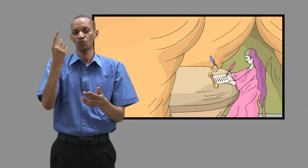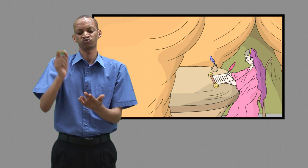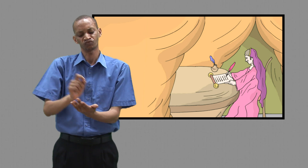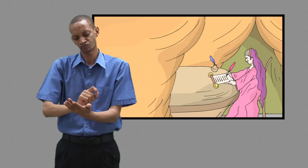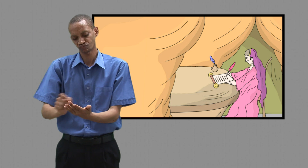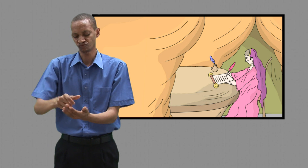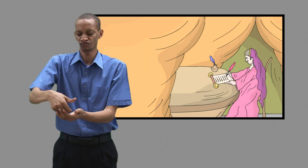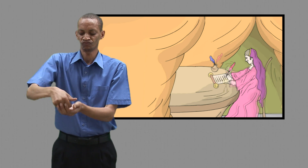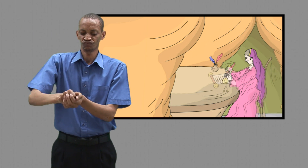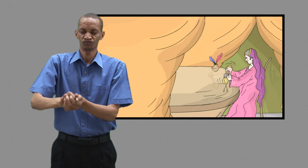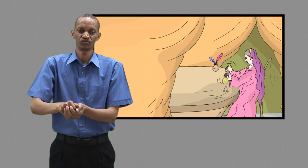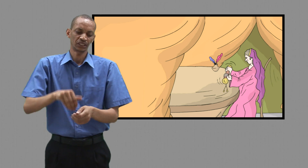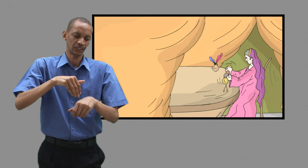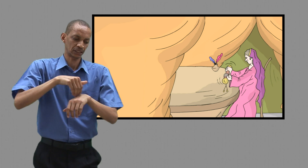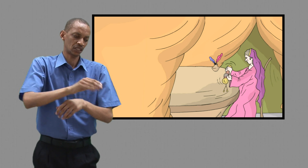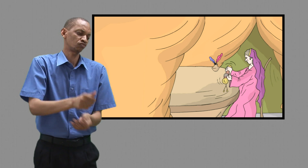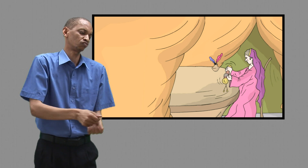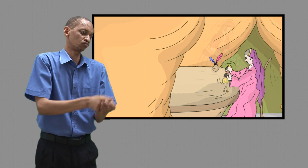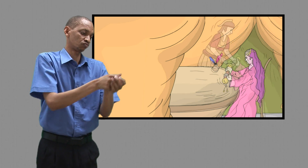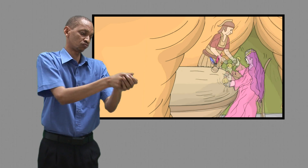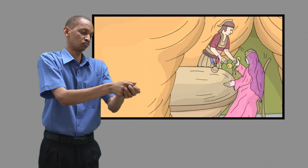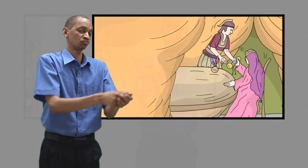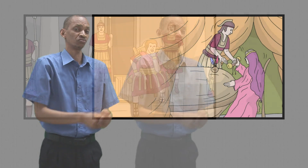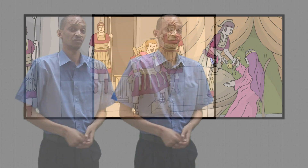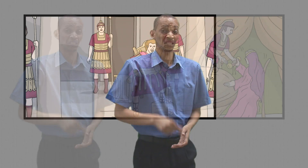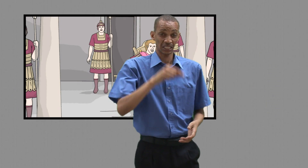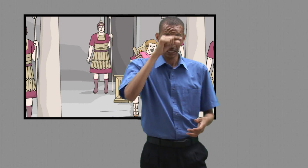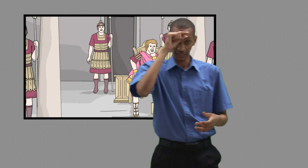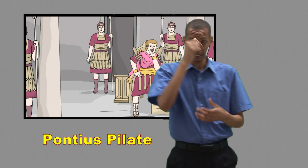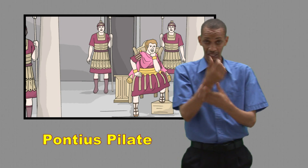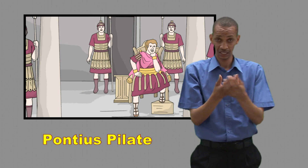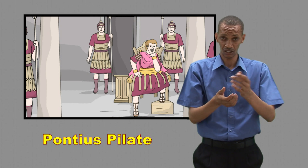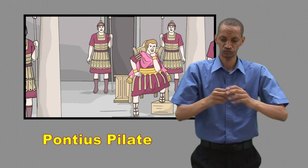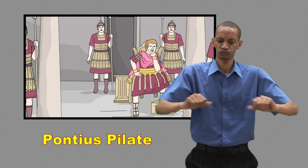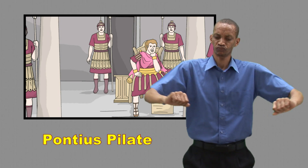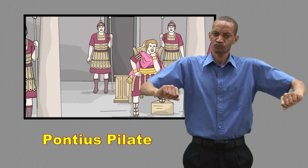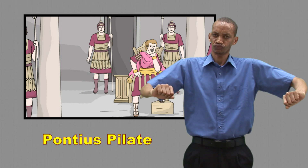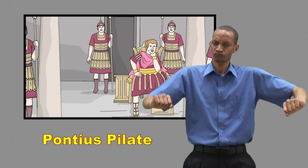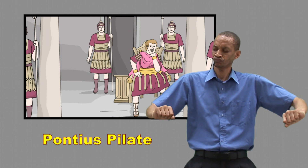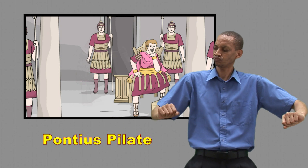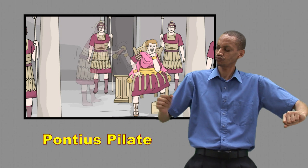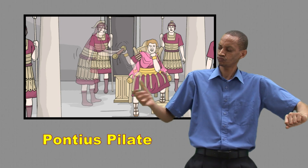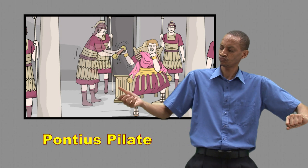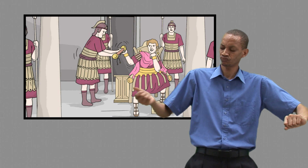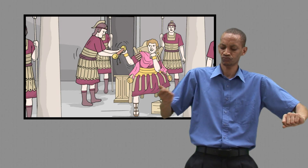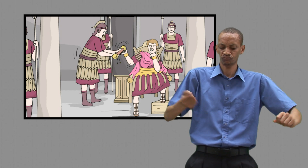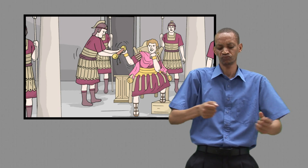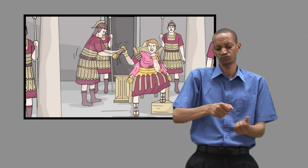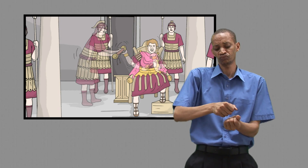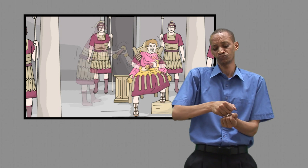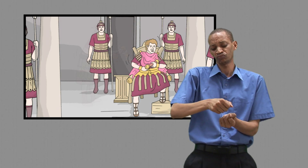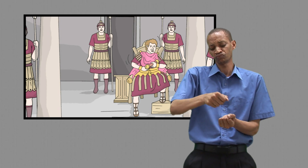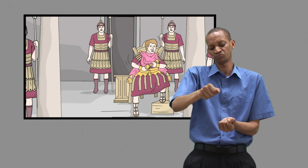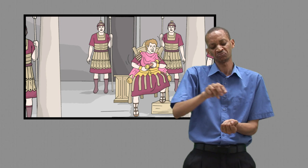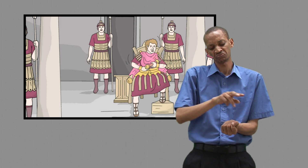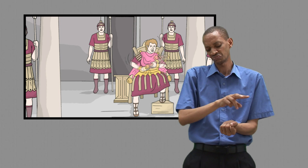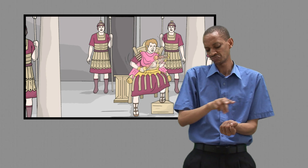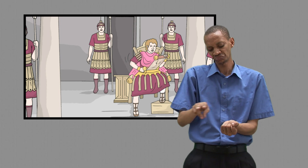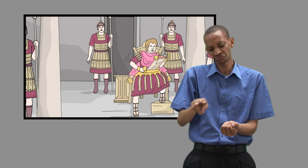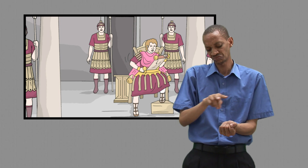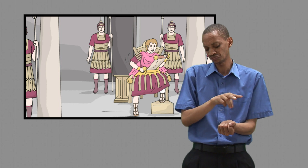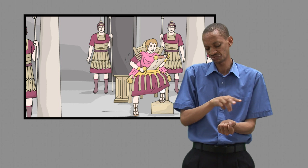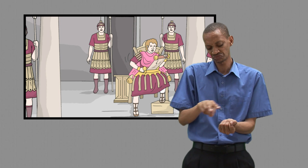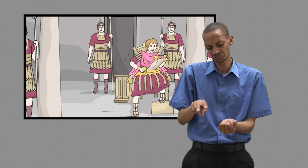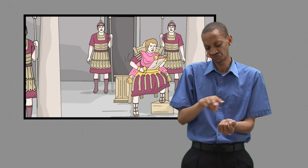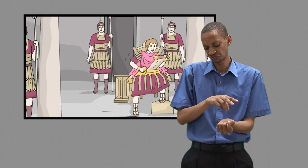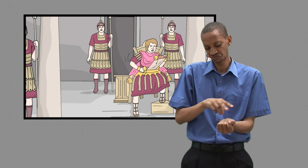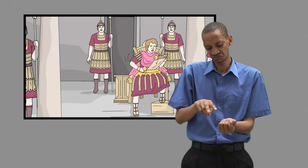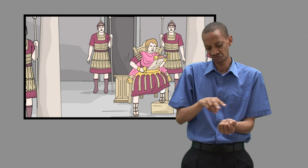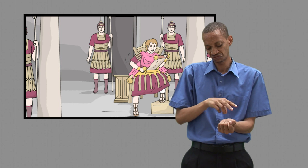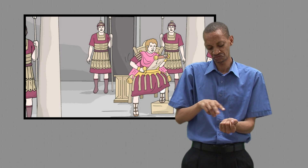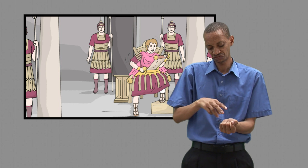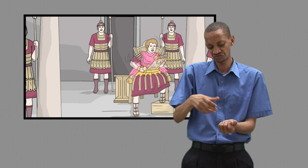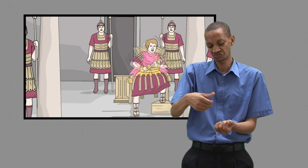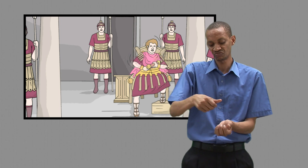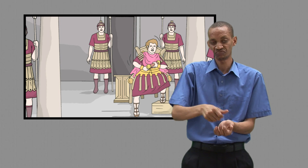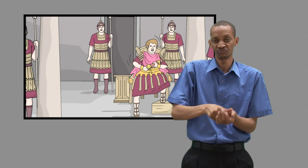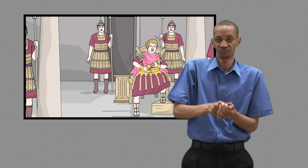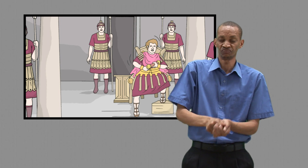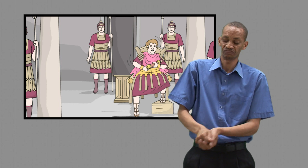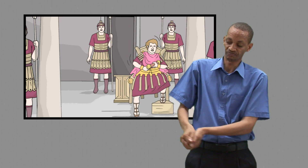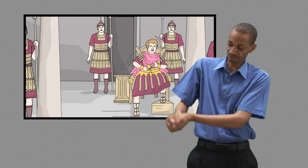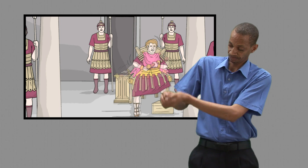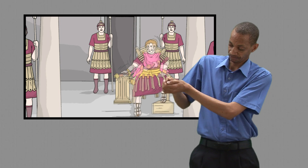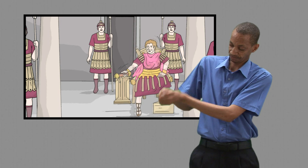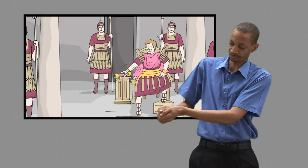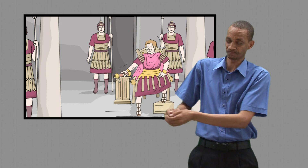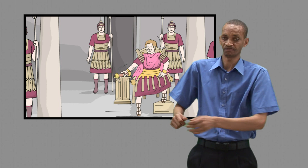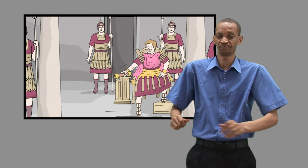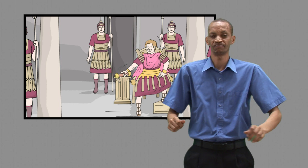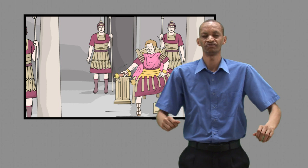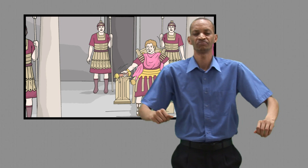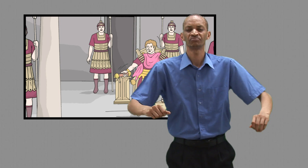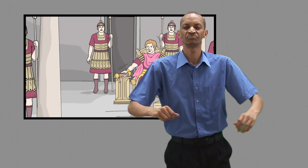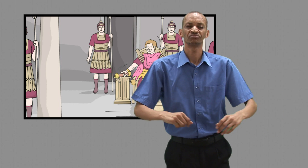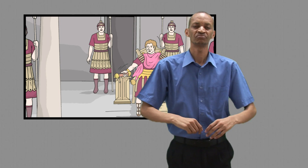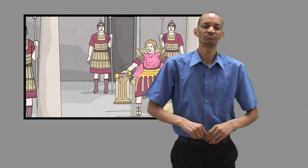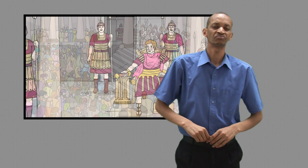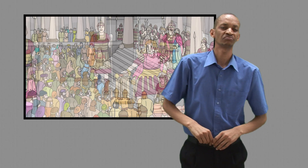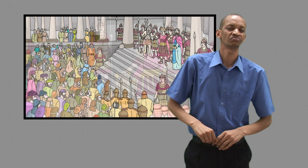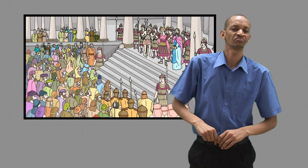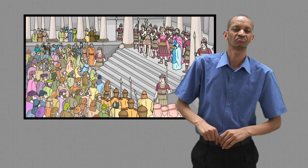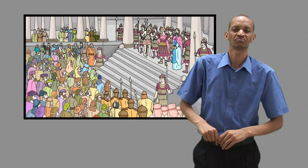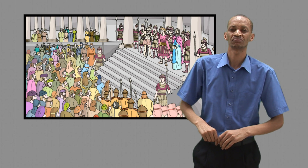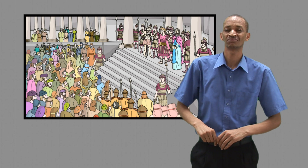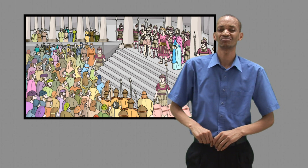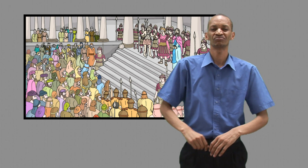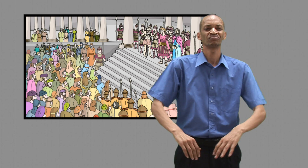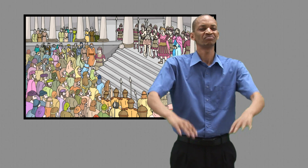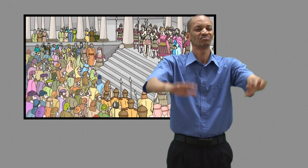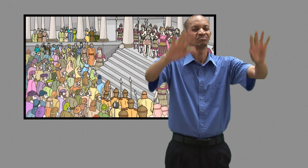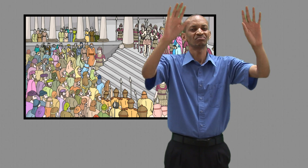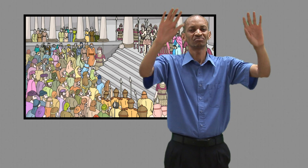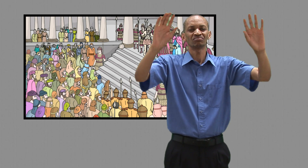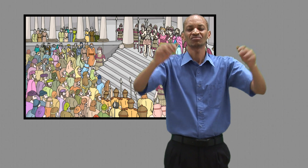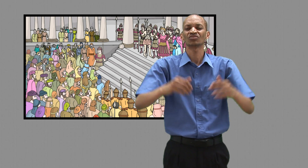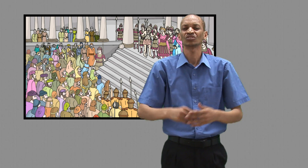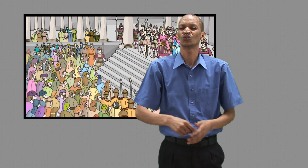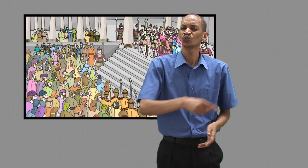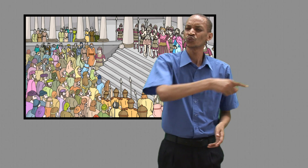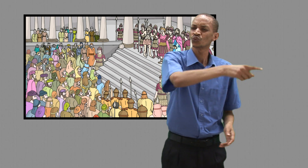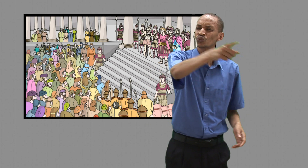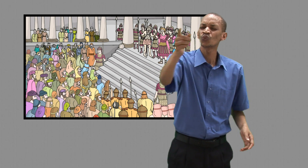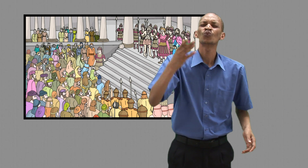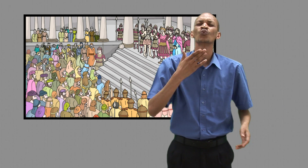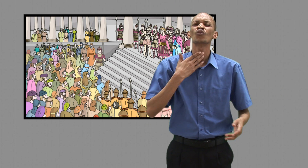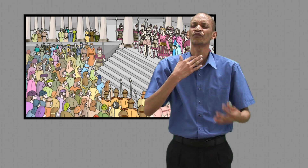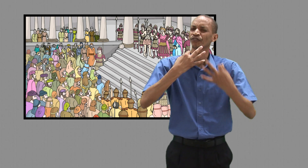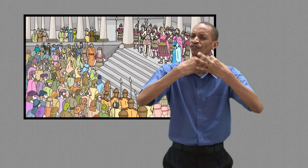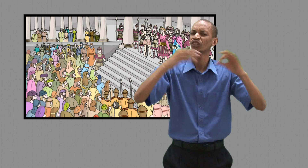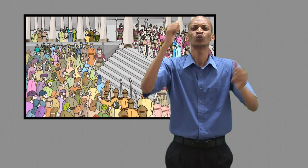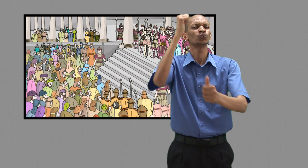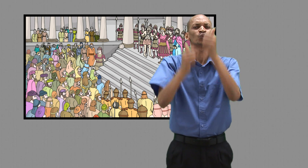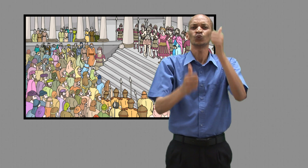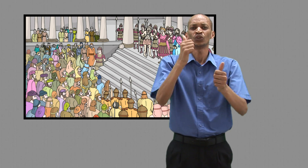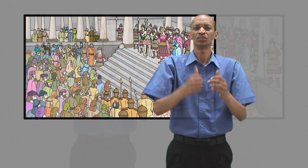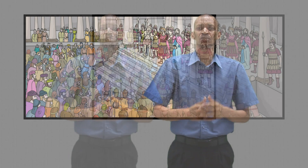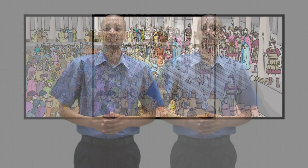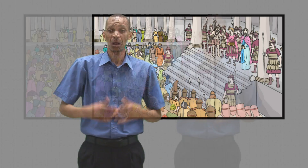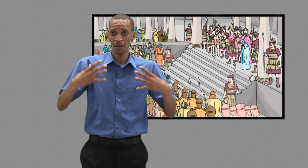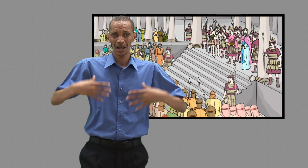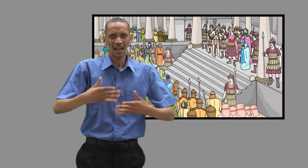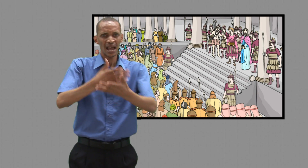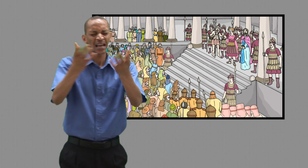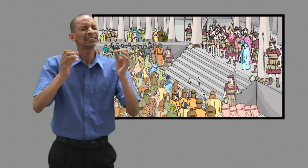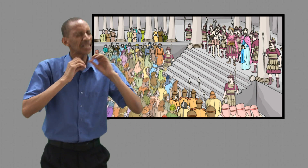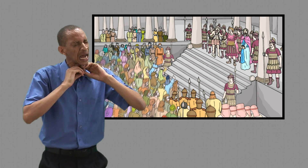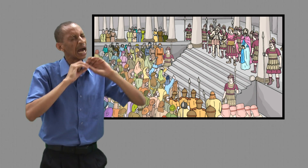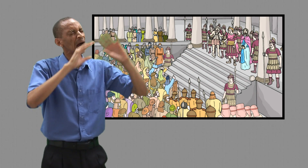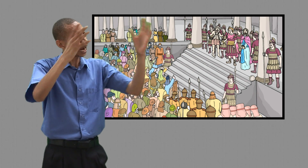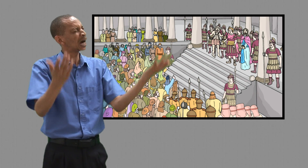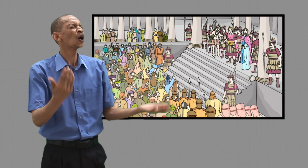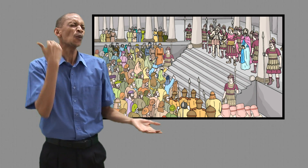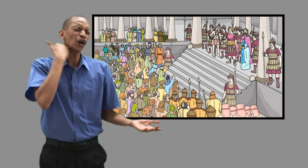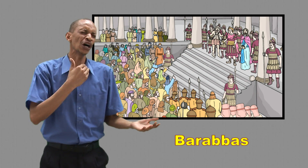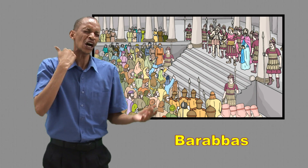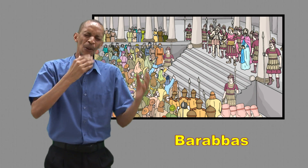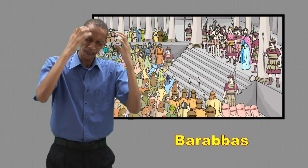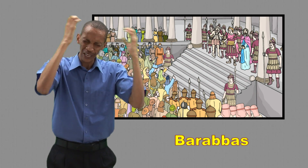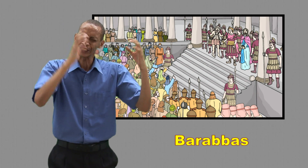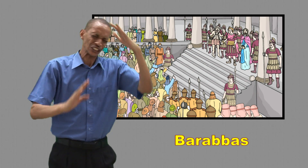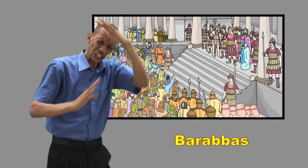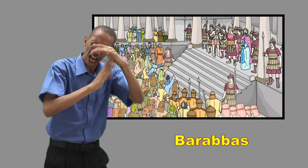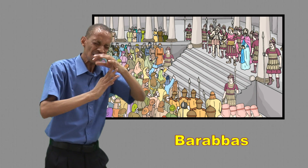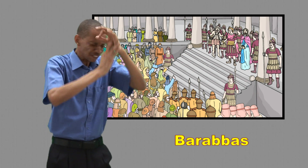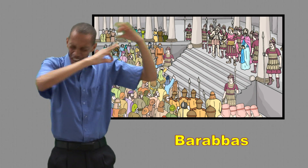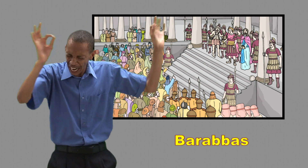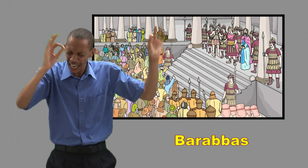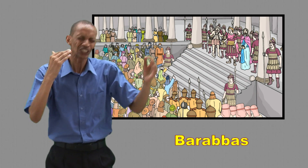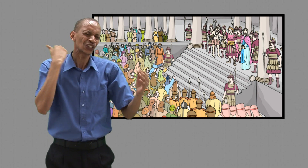But the chief priests and elders persuaded the crowds to ask for Barabbas and to have Jesus put to death.